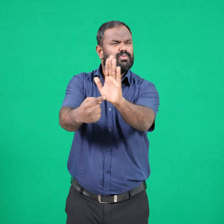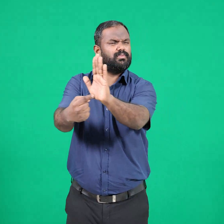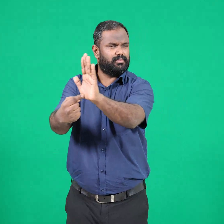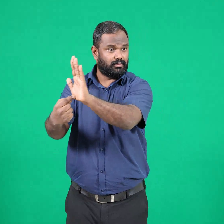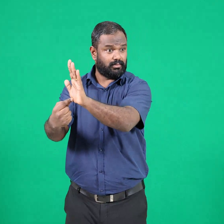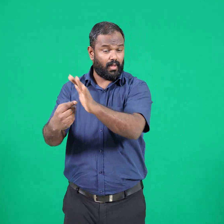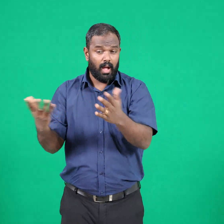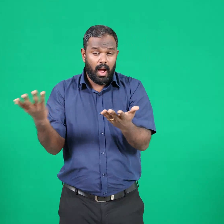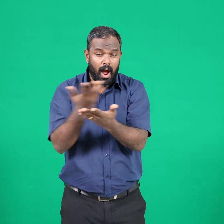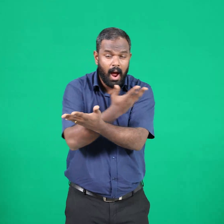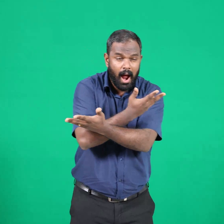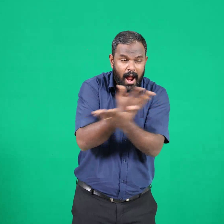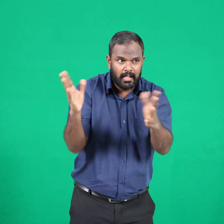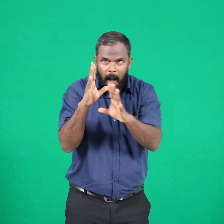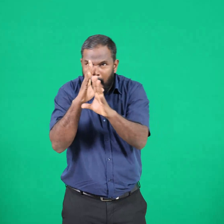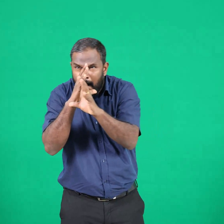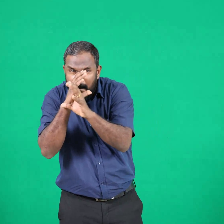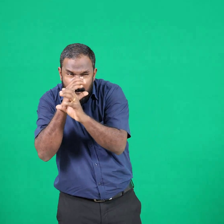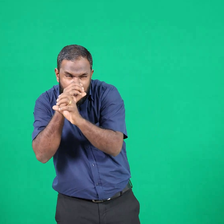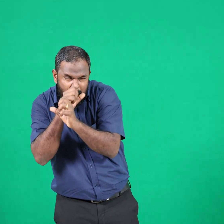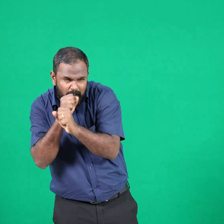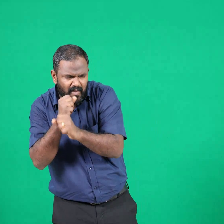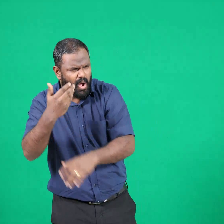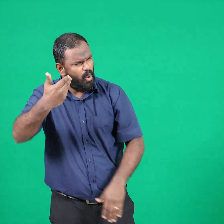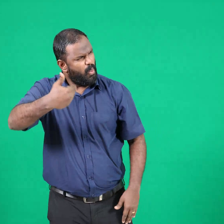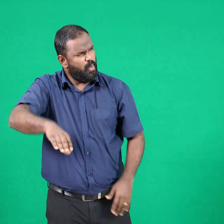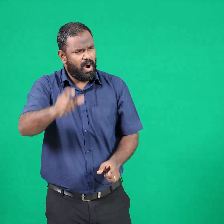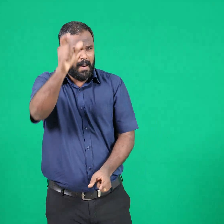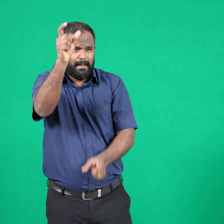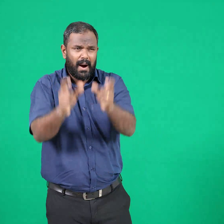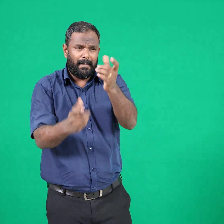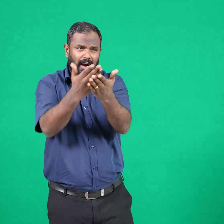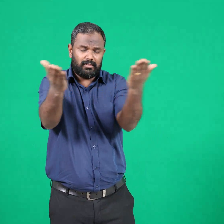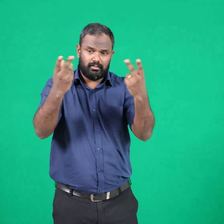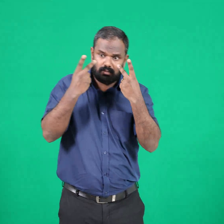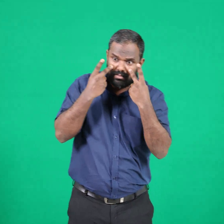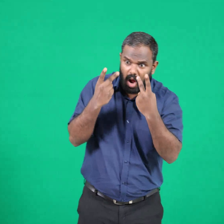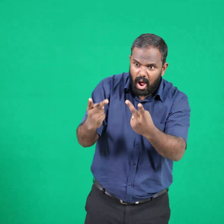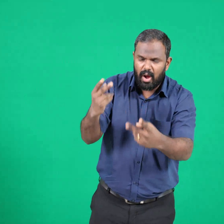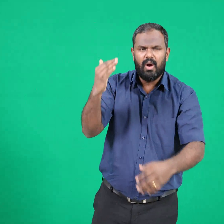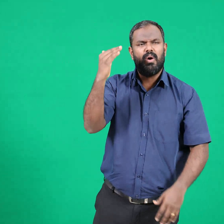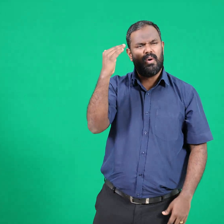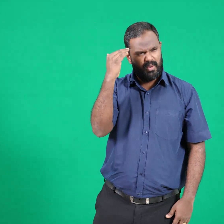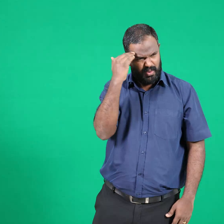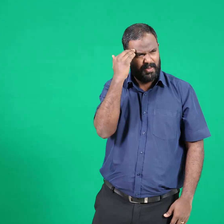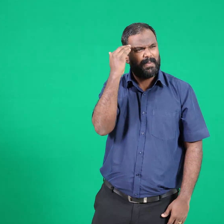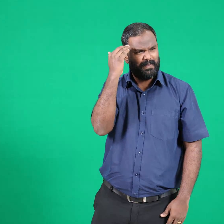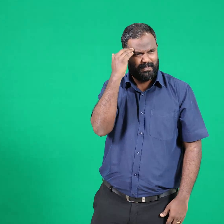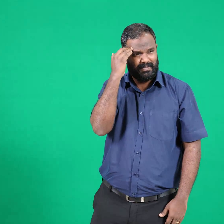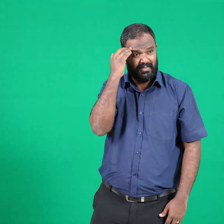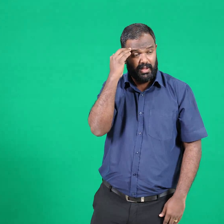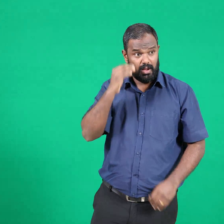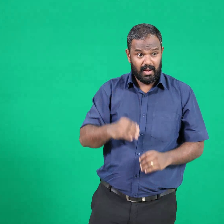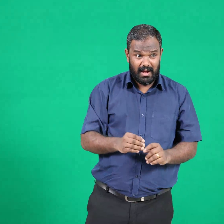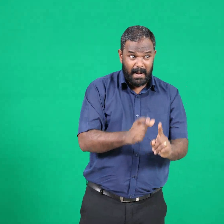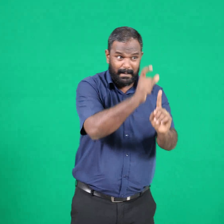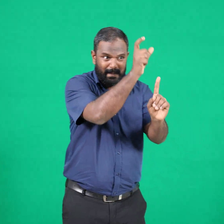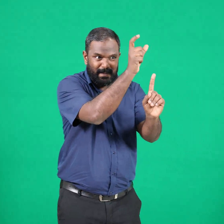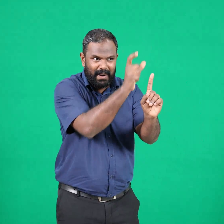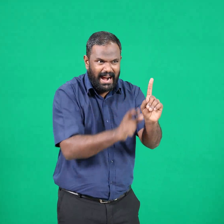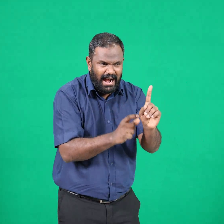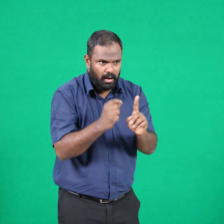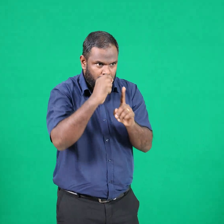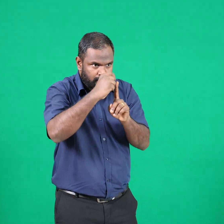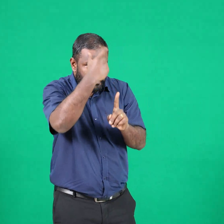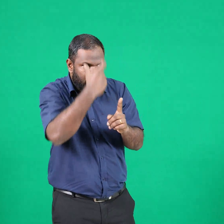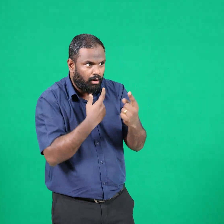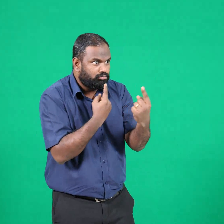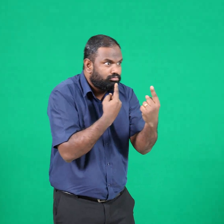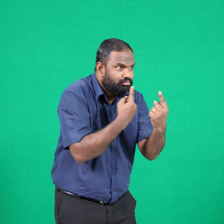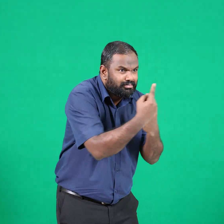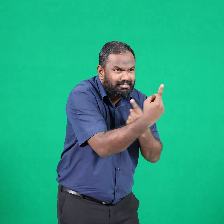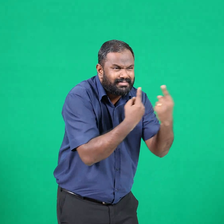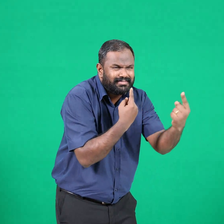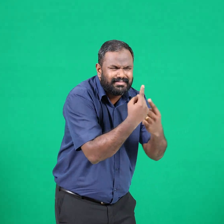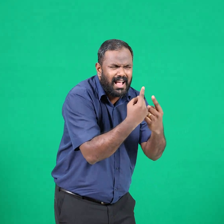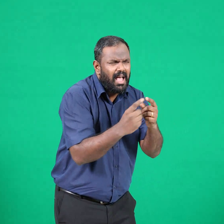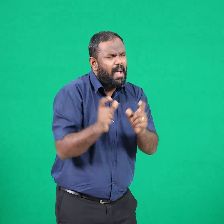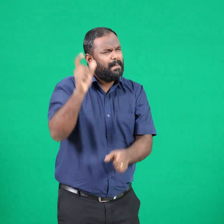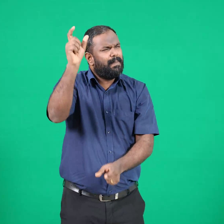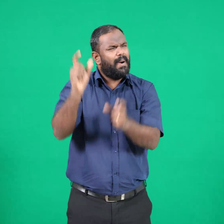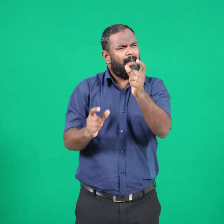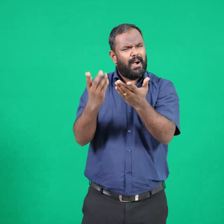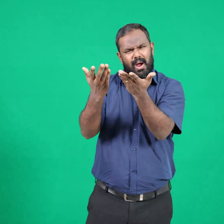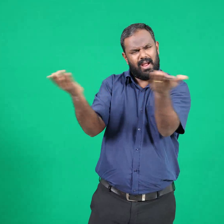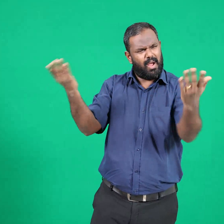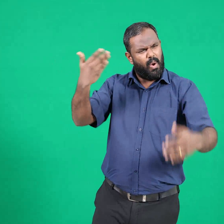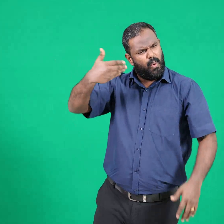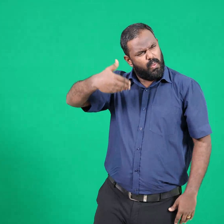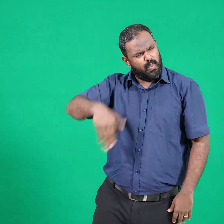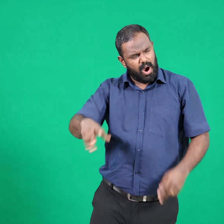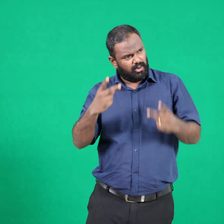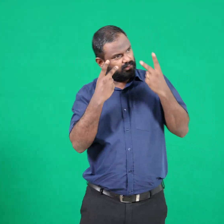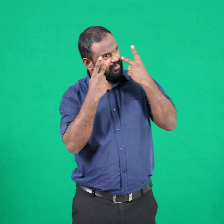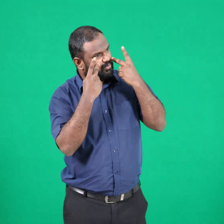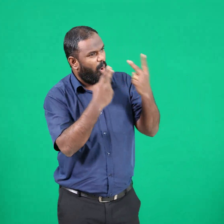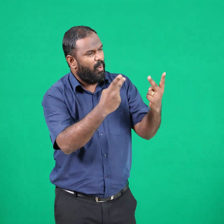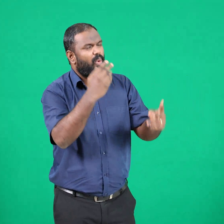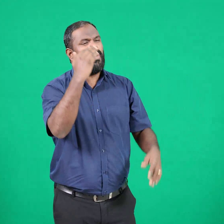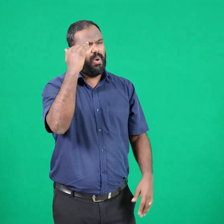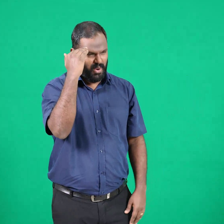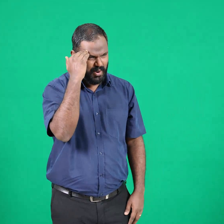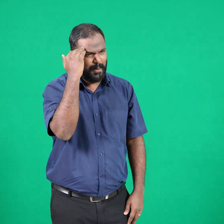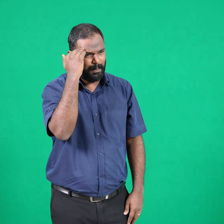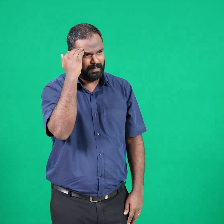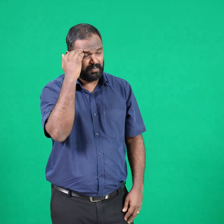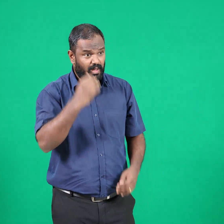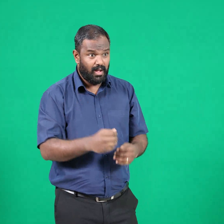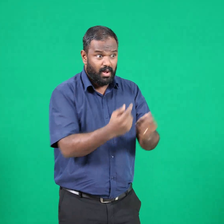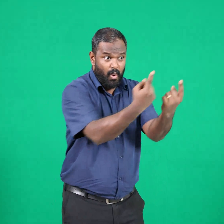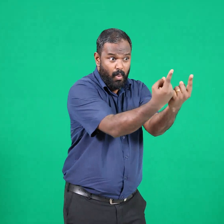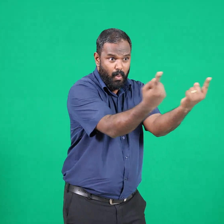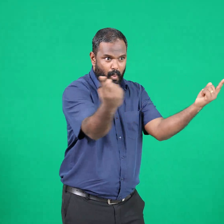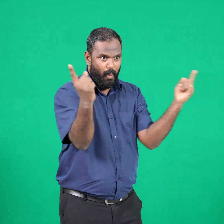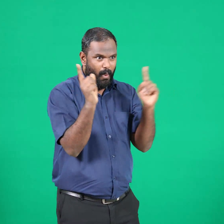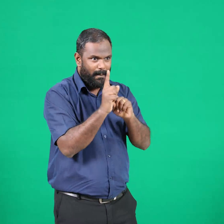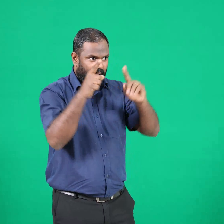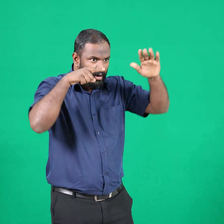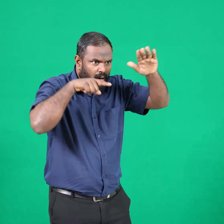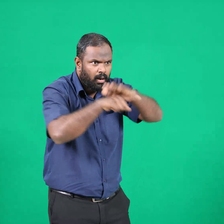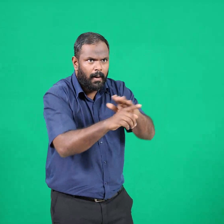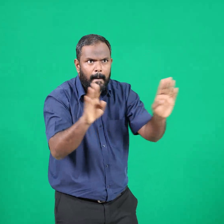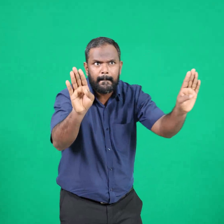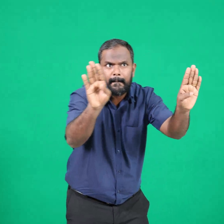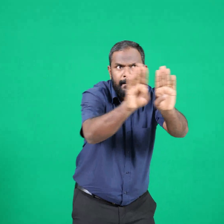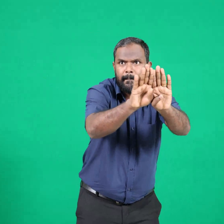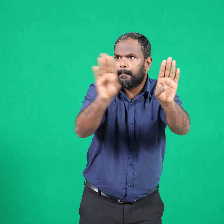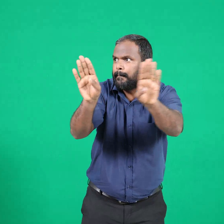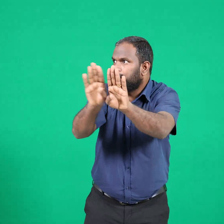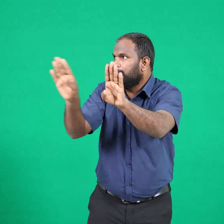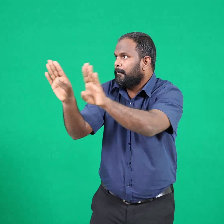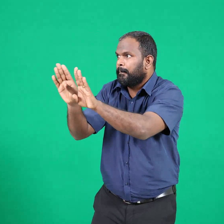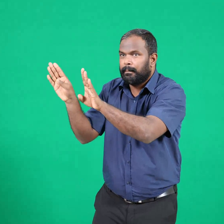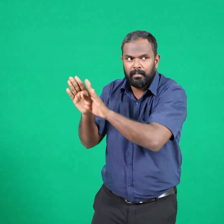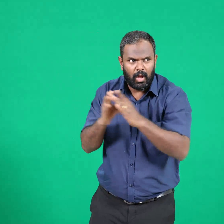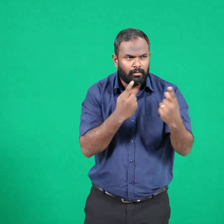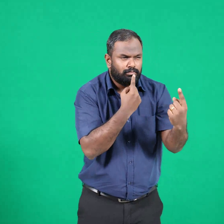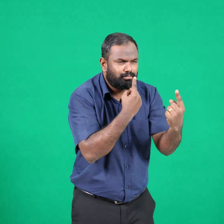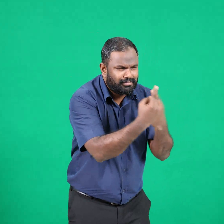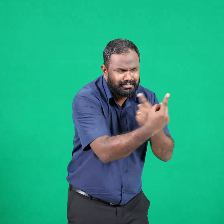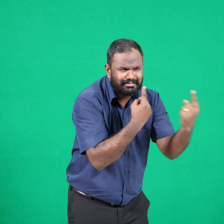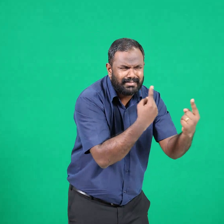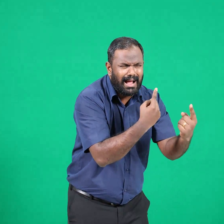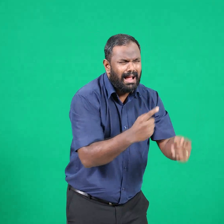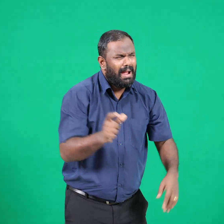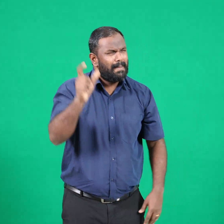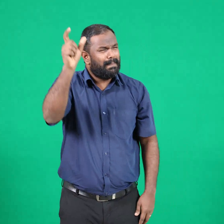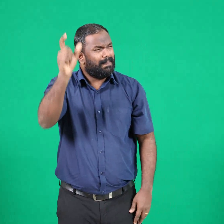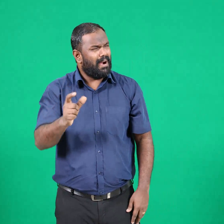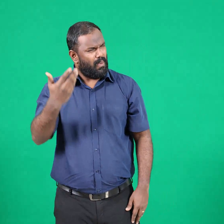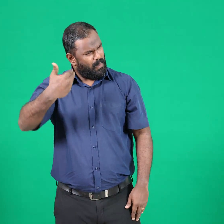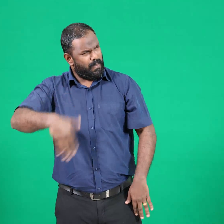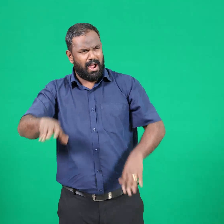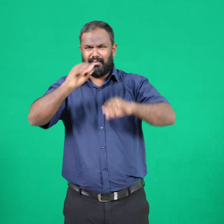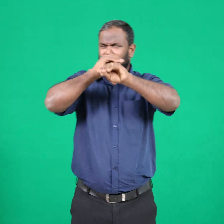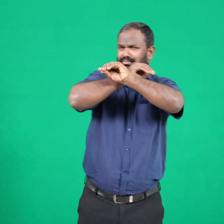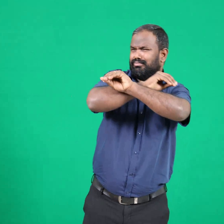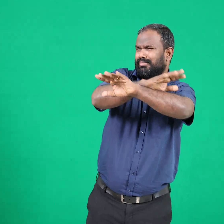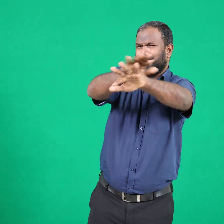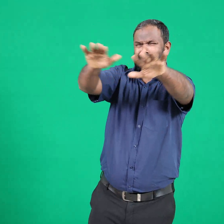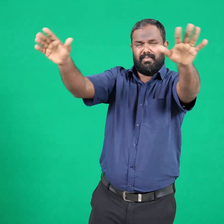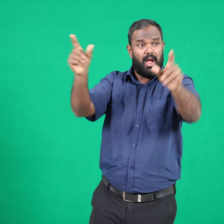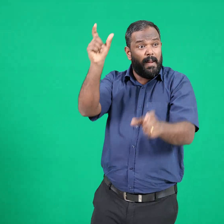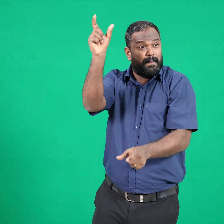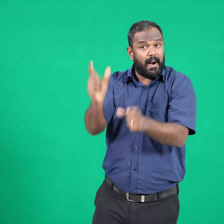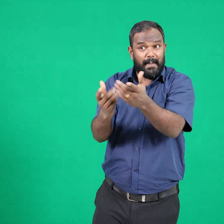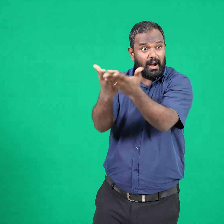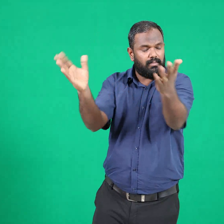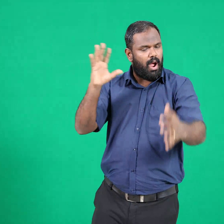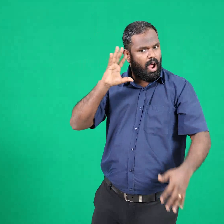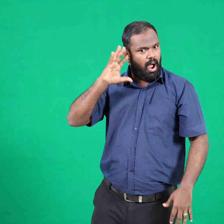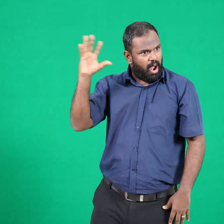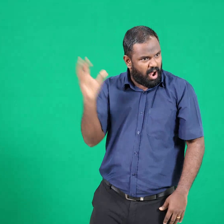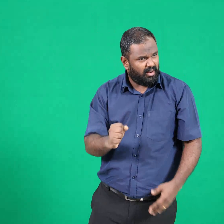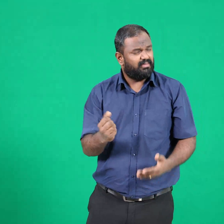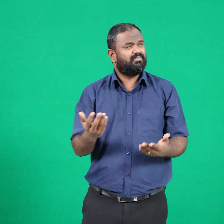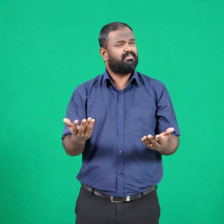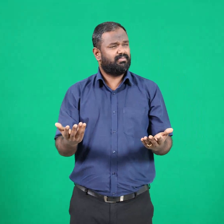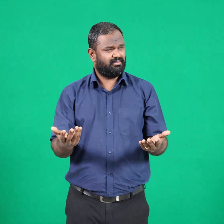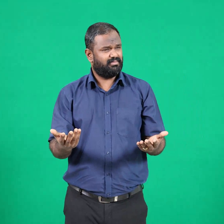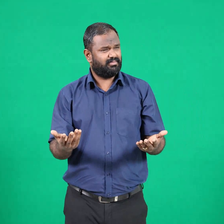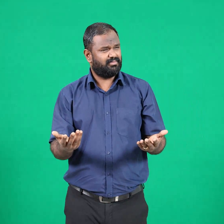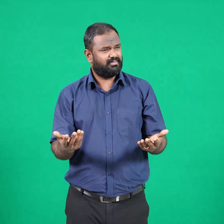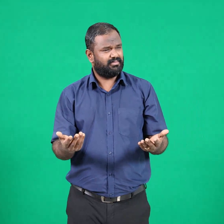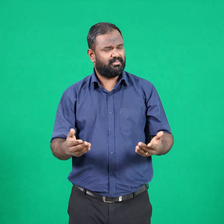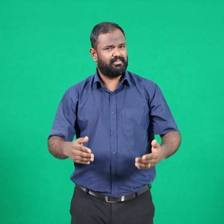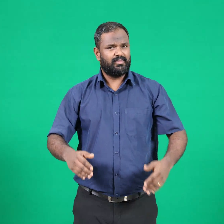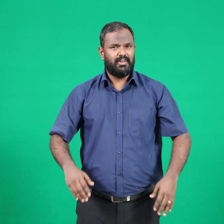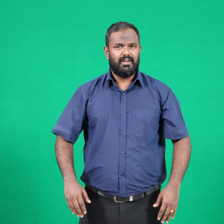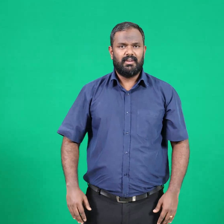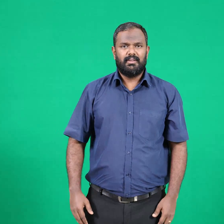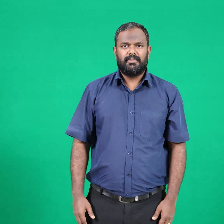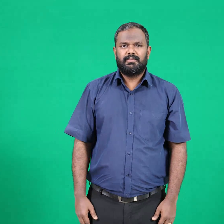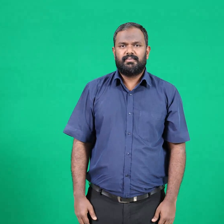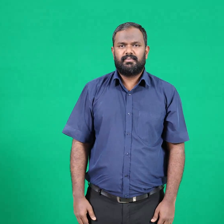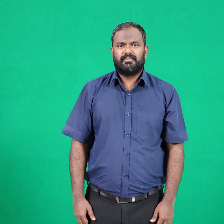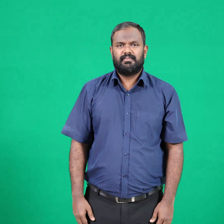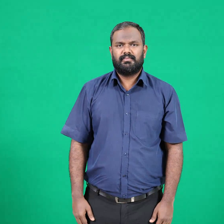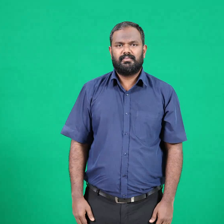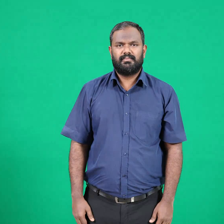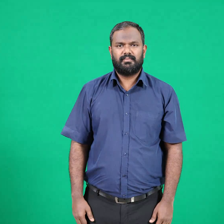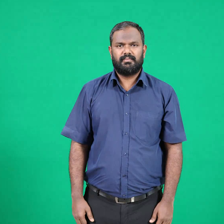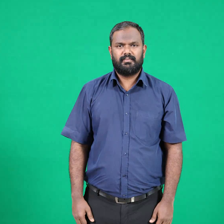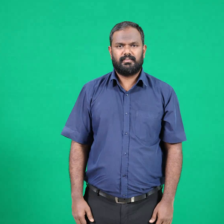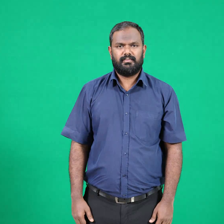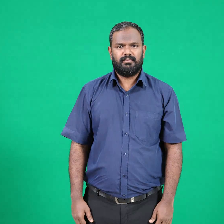What you have spoken in the dark will be heard in the daylight, and what you have whispered in the inner rooms will be proclaimed from the housetops.